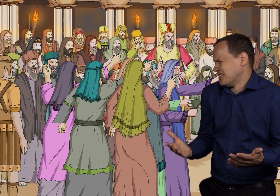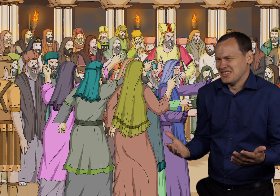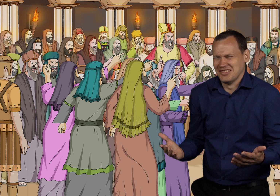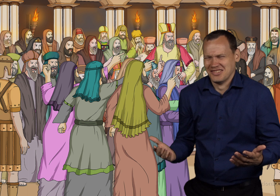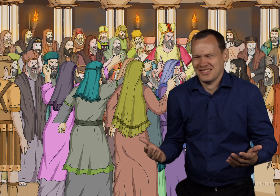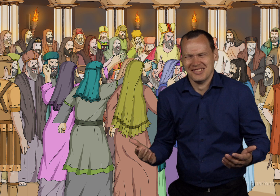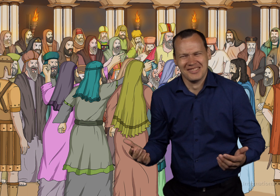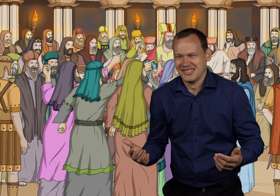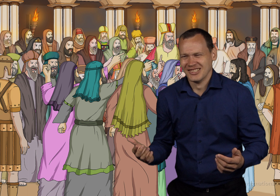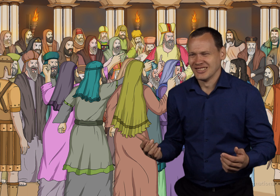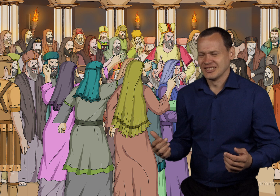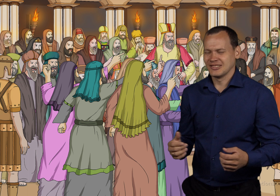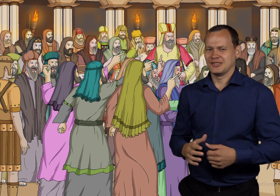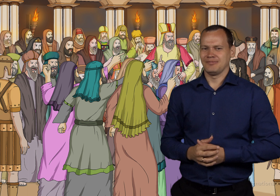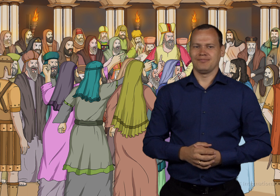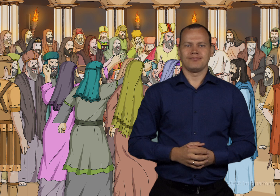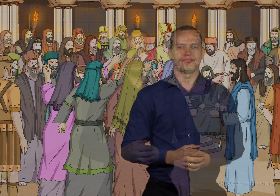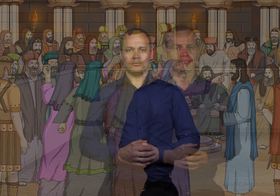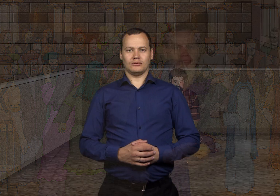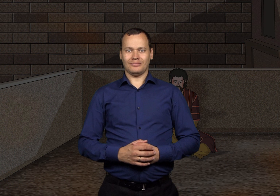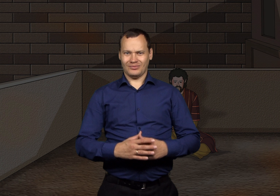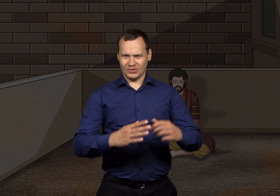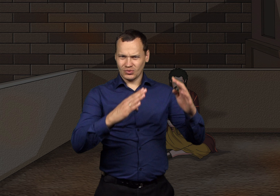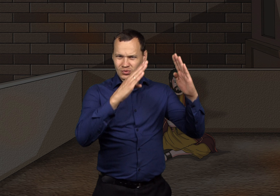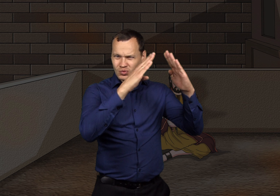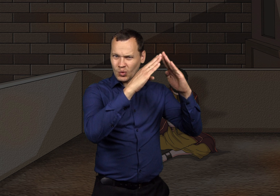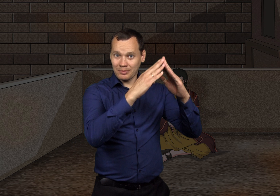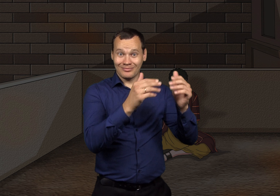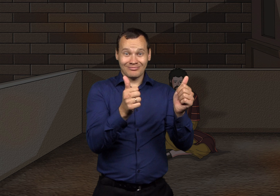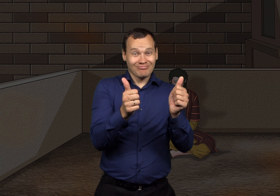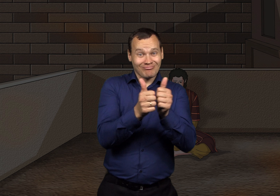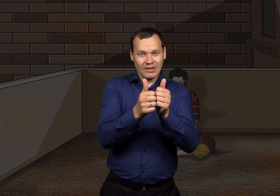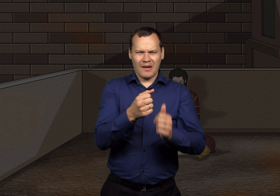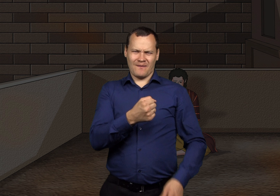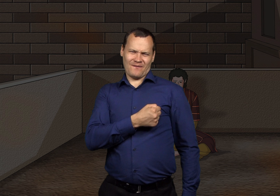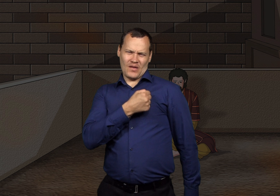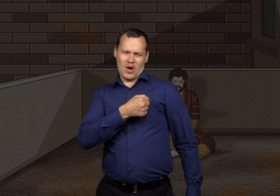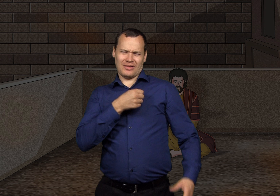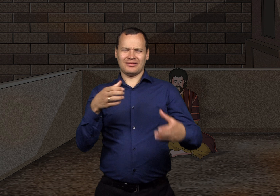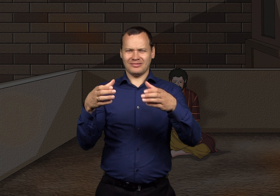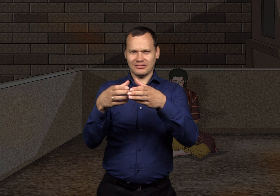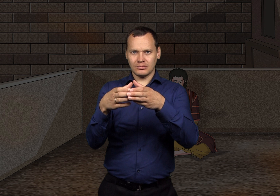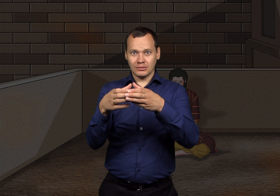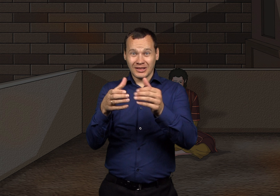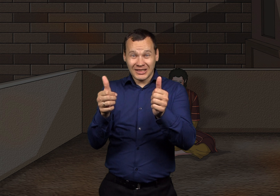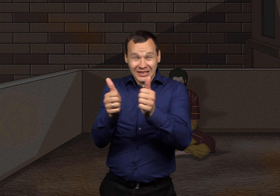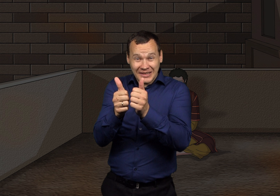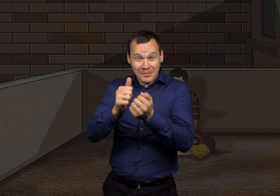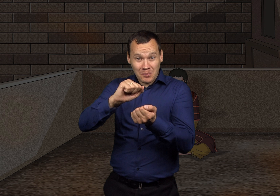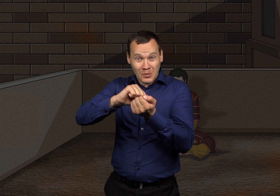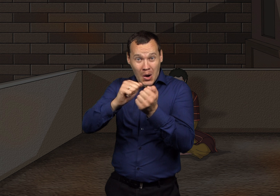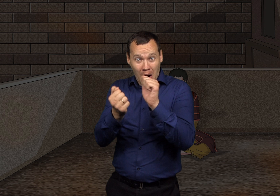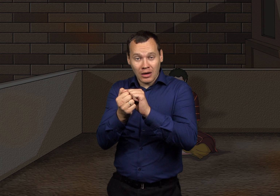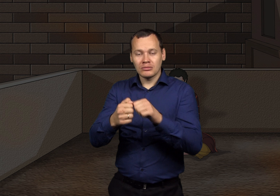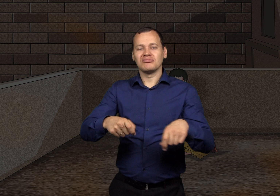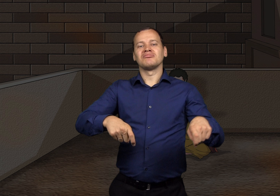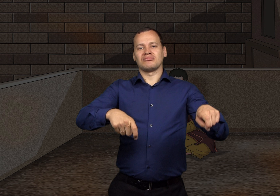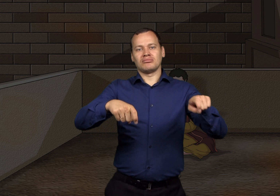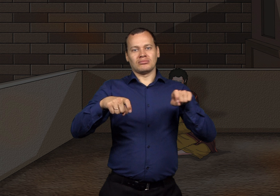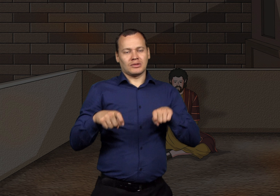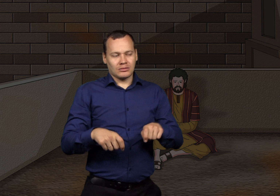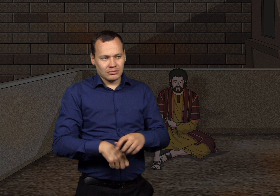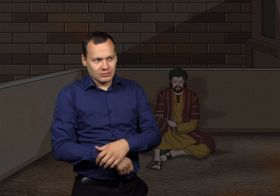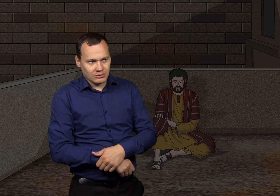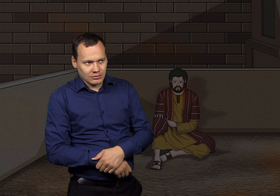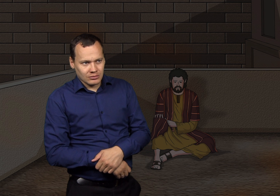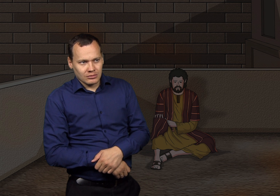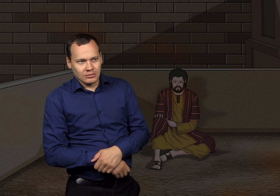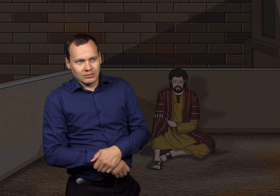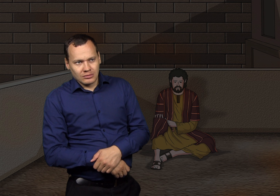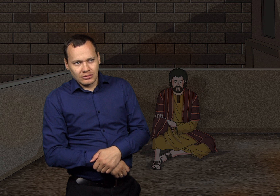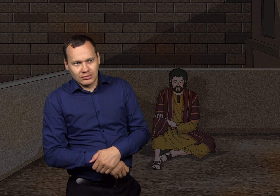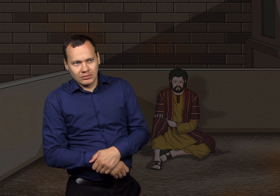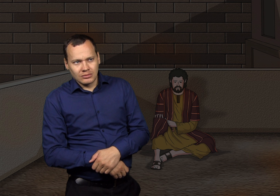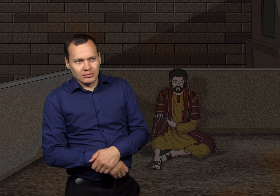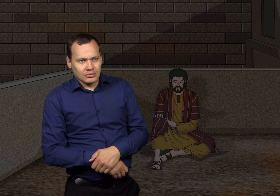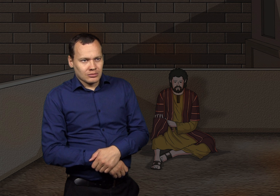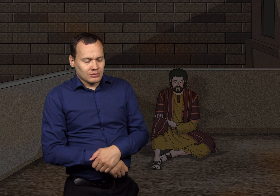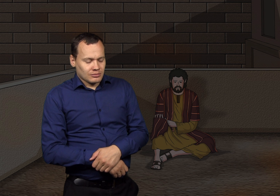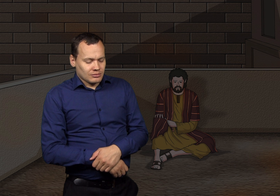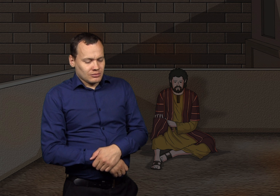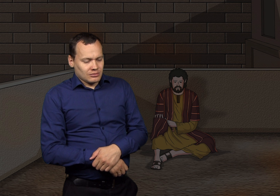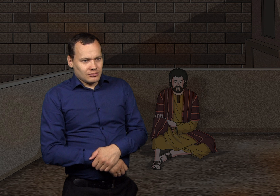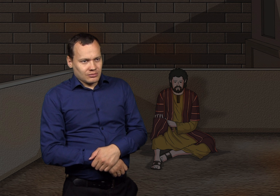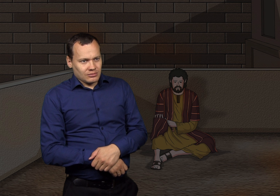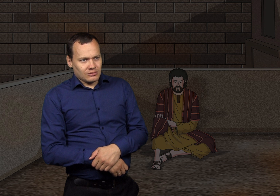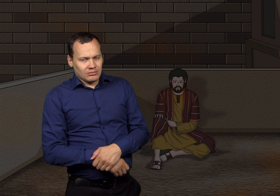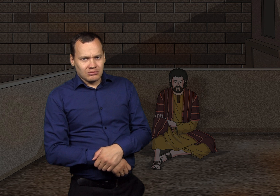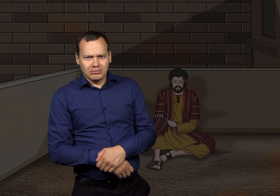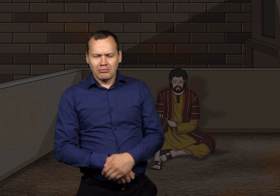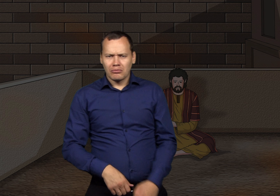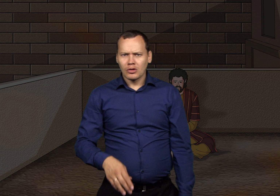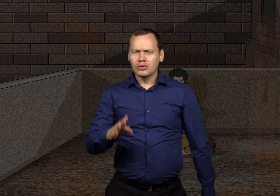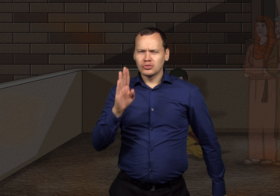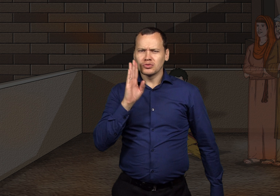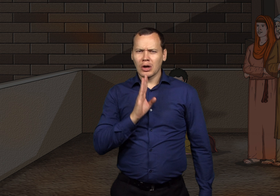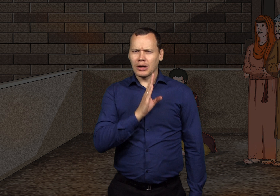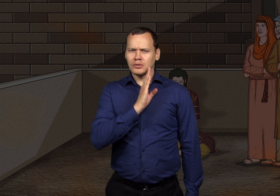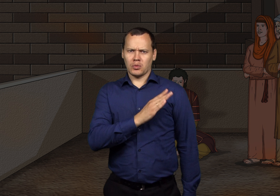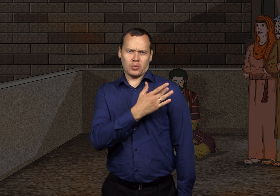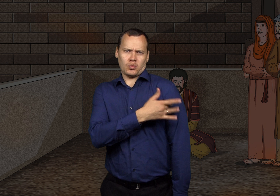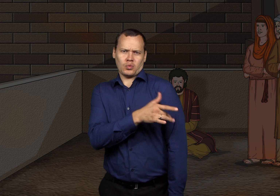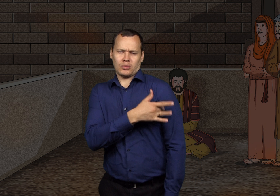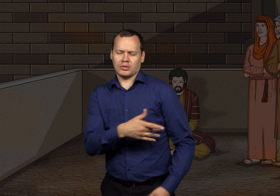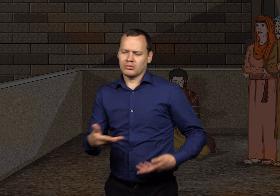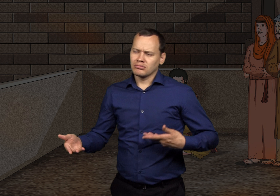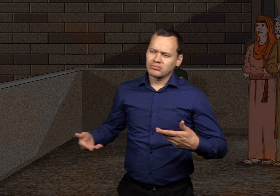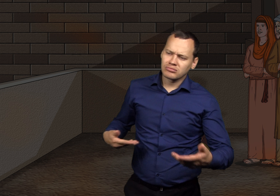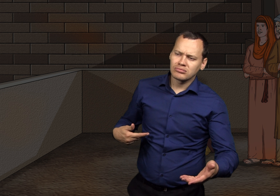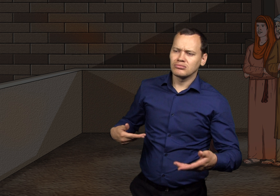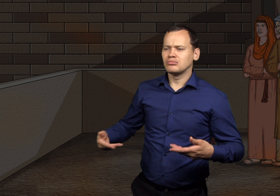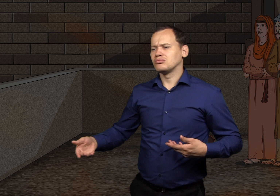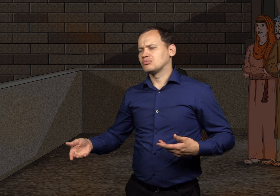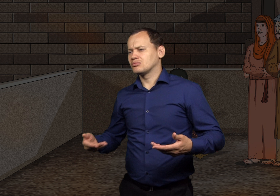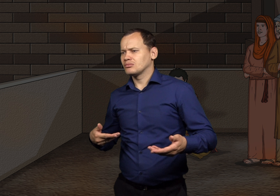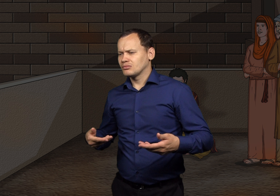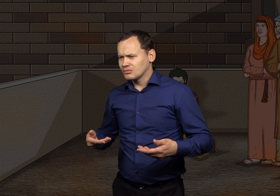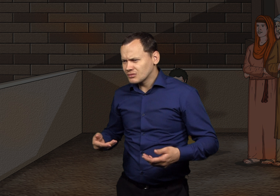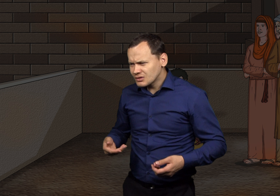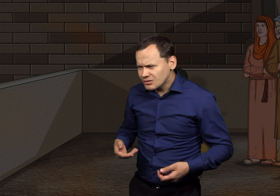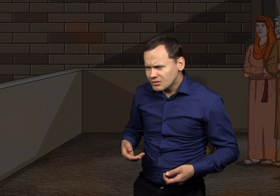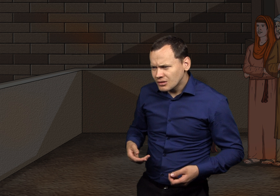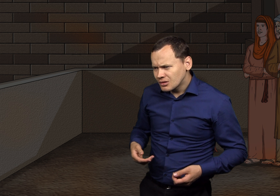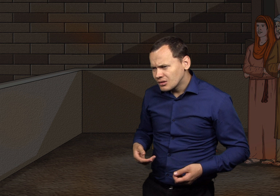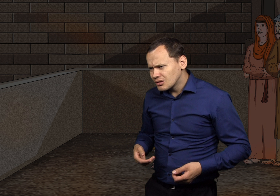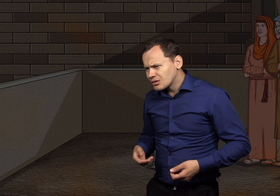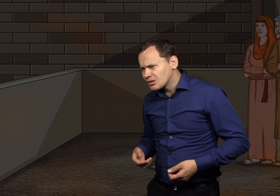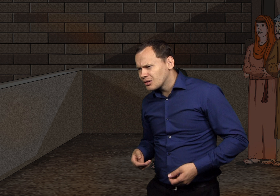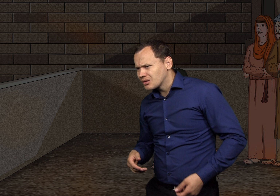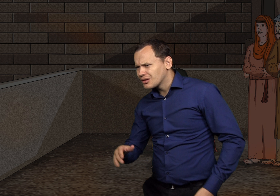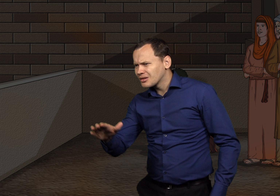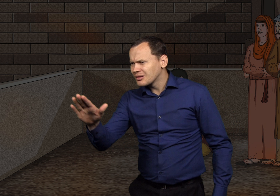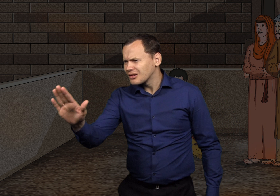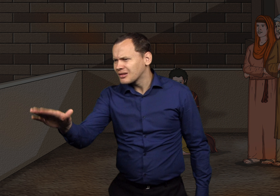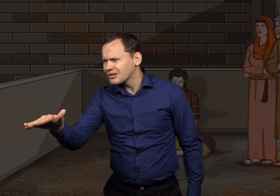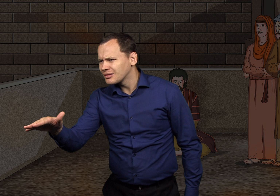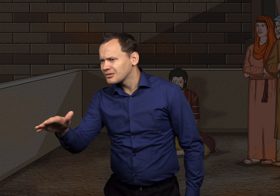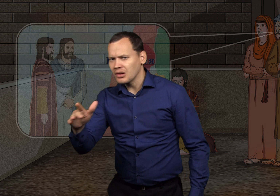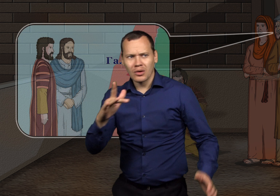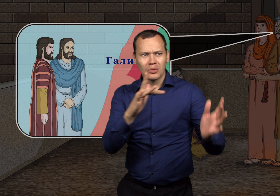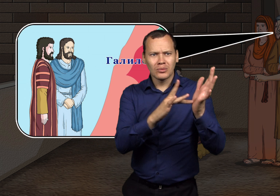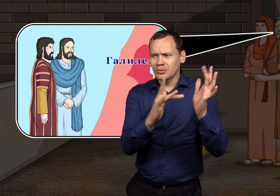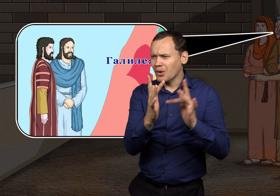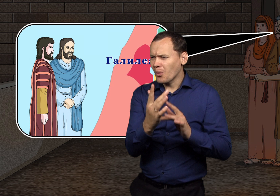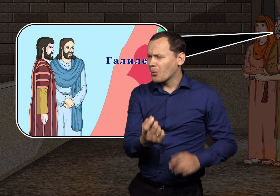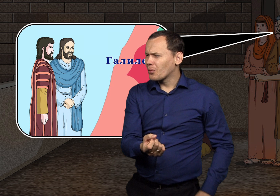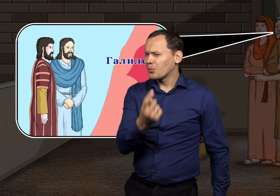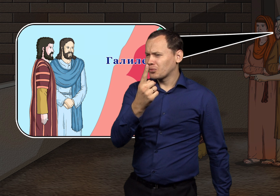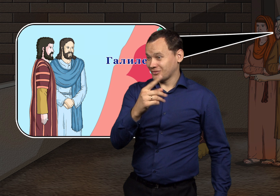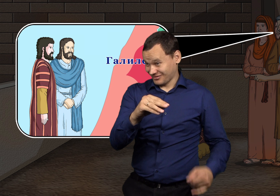Meanwhile, Peter was sitting out in the courtyard, and a servant girl came up to him.